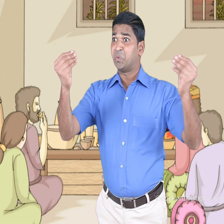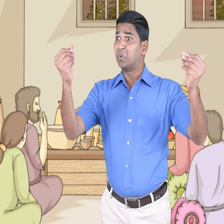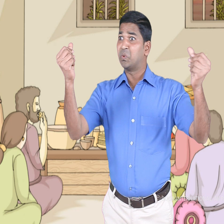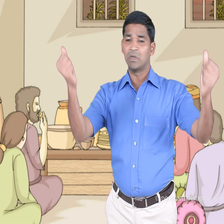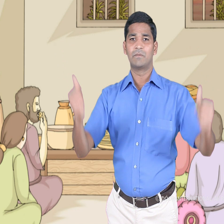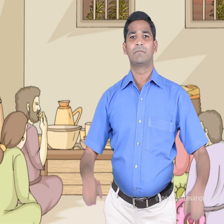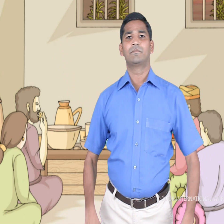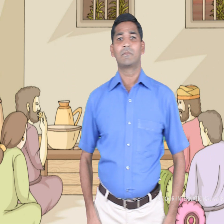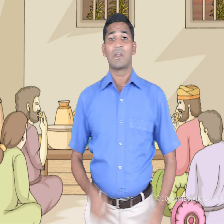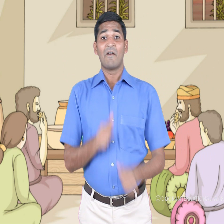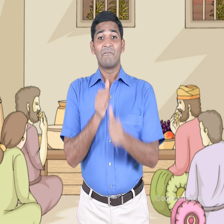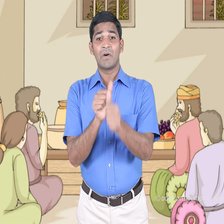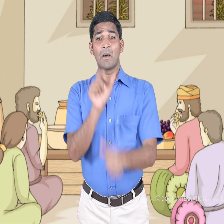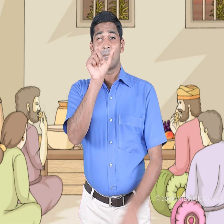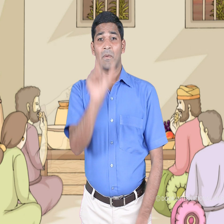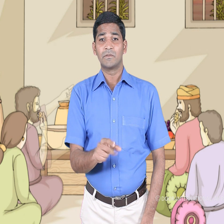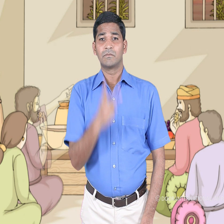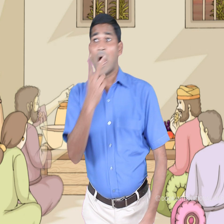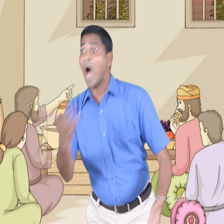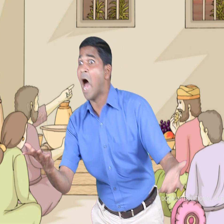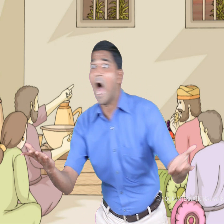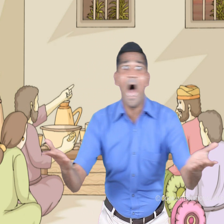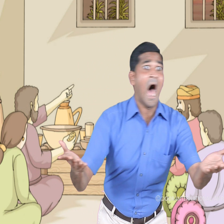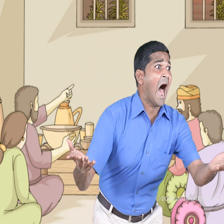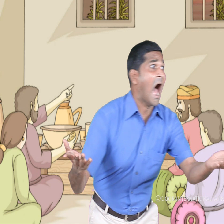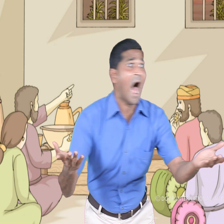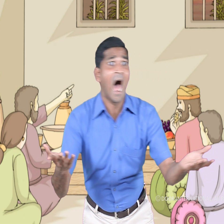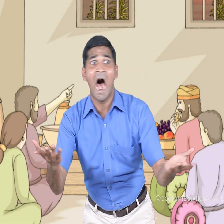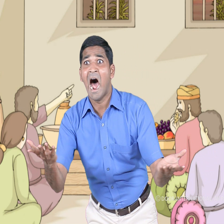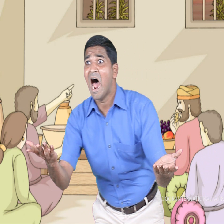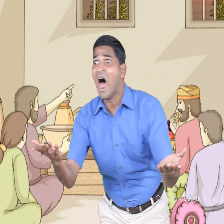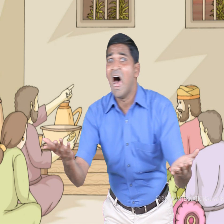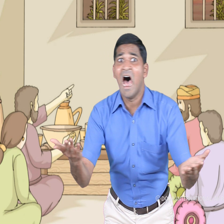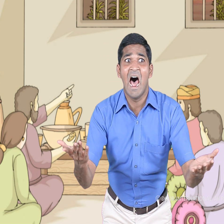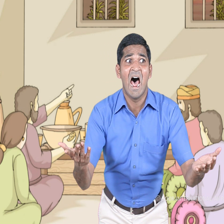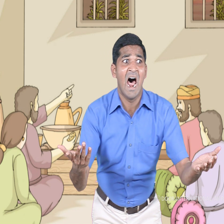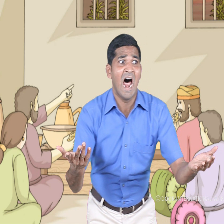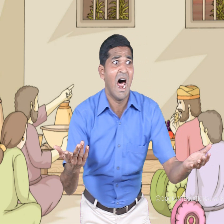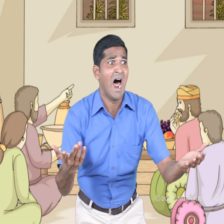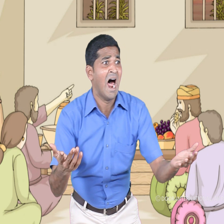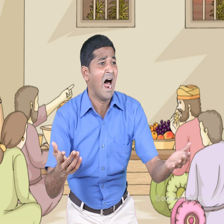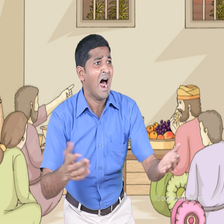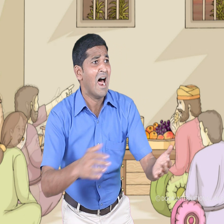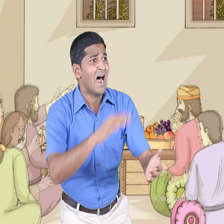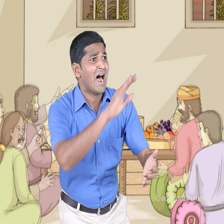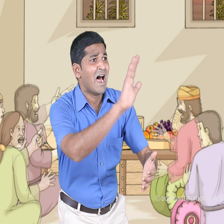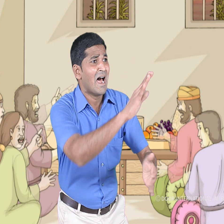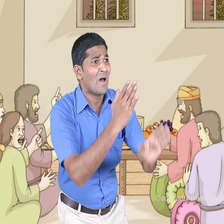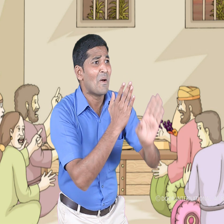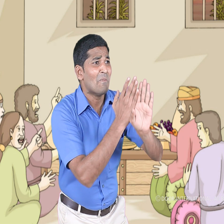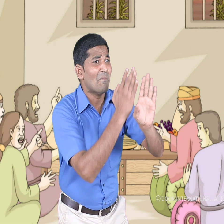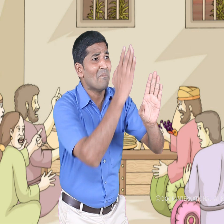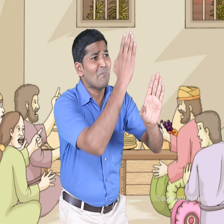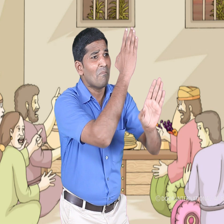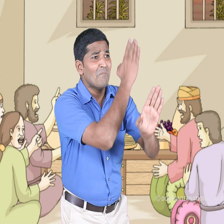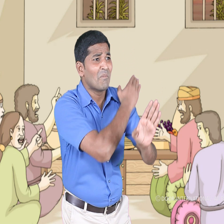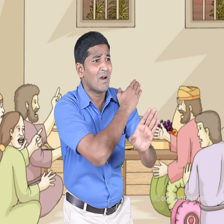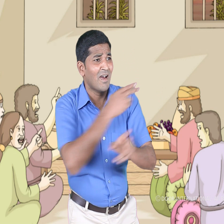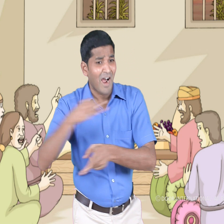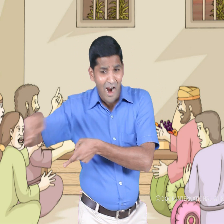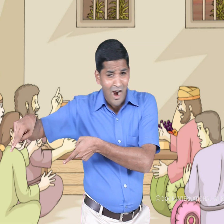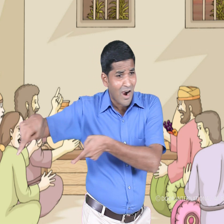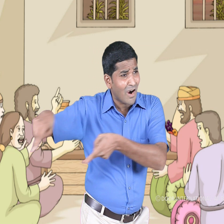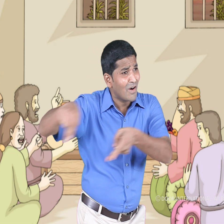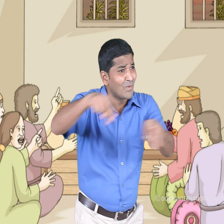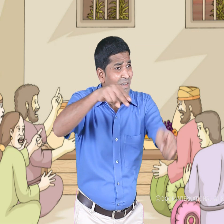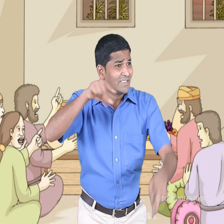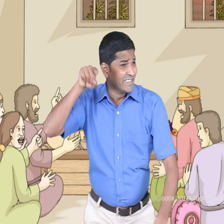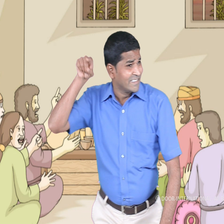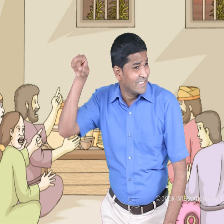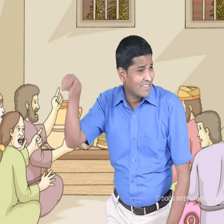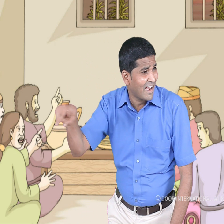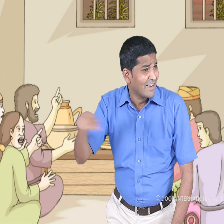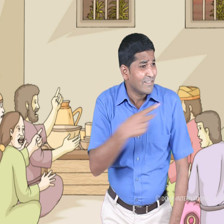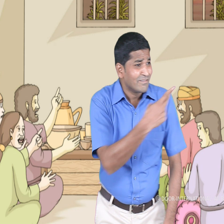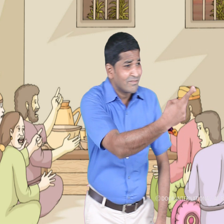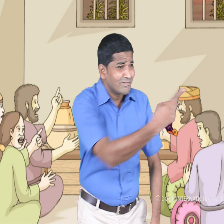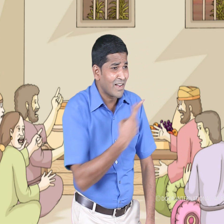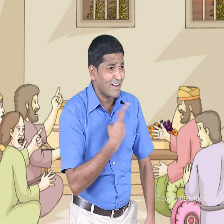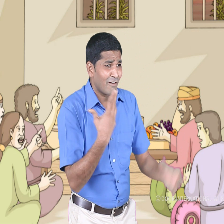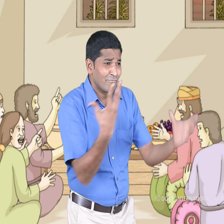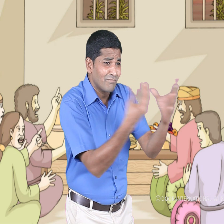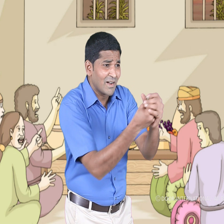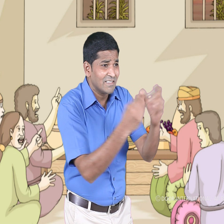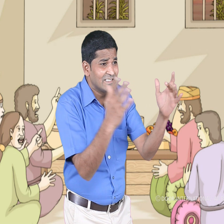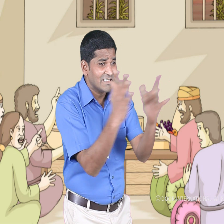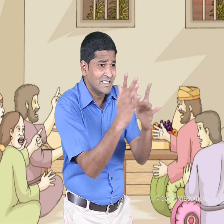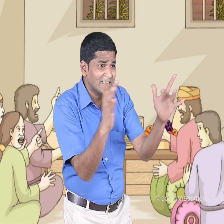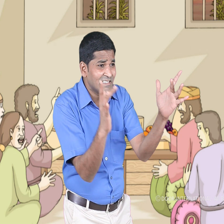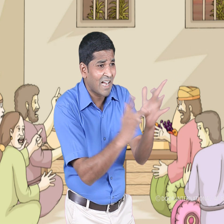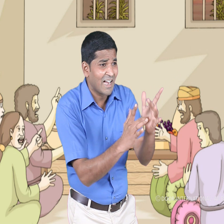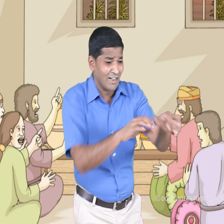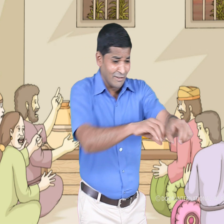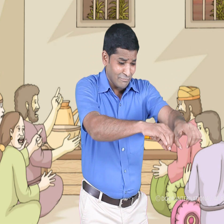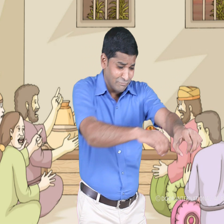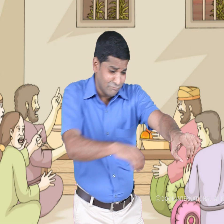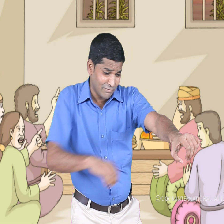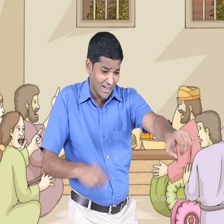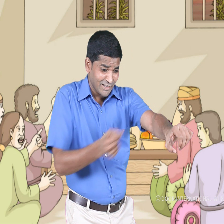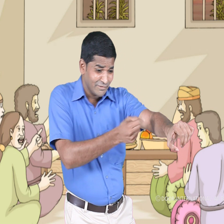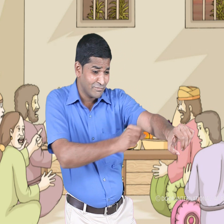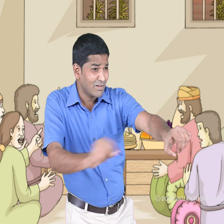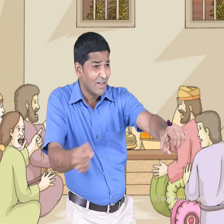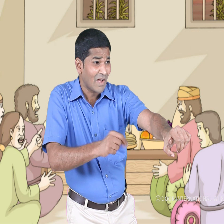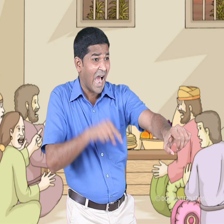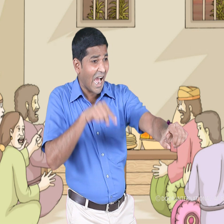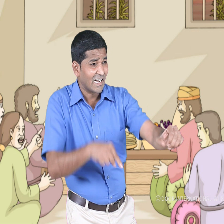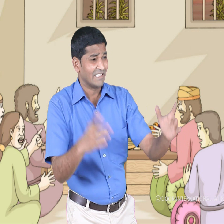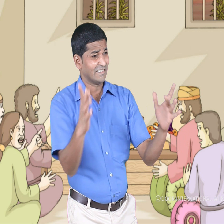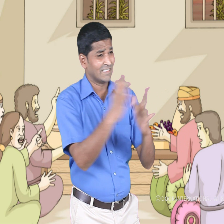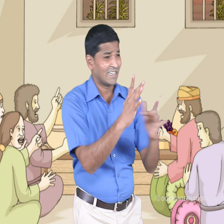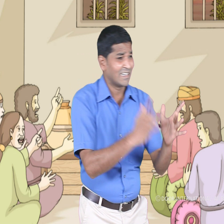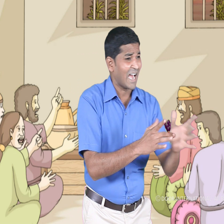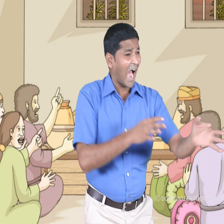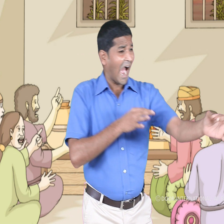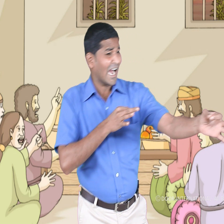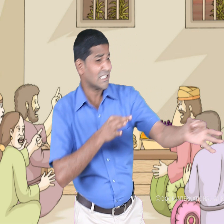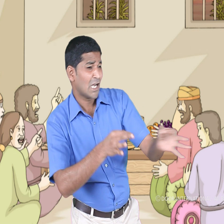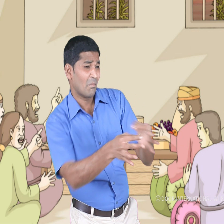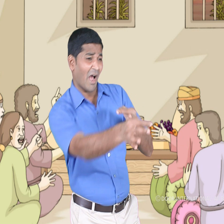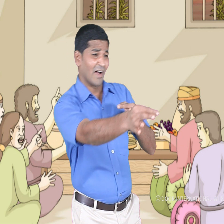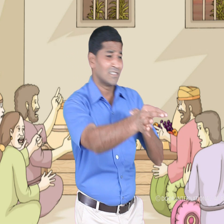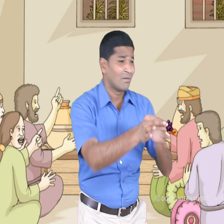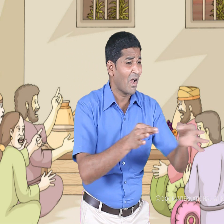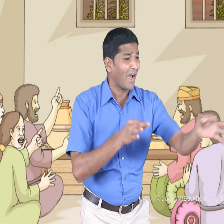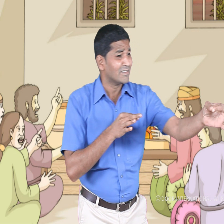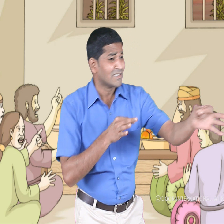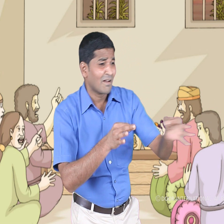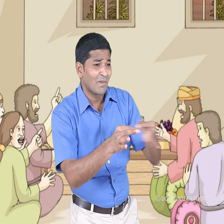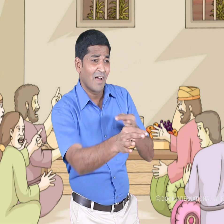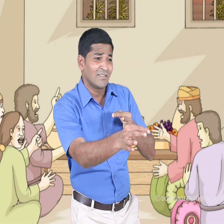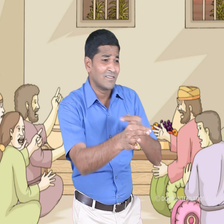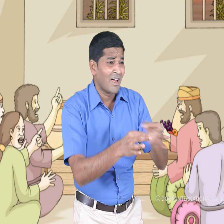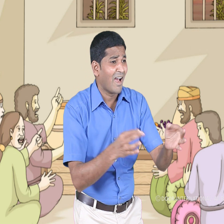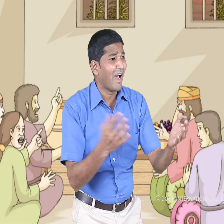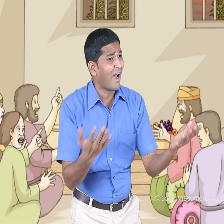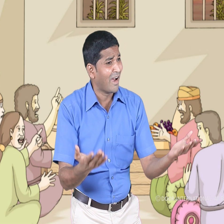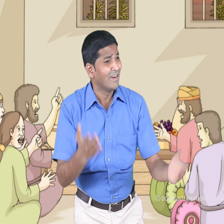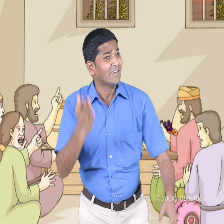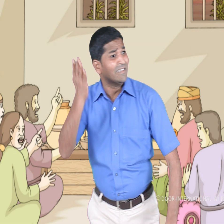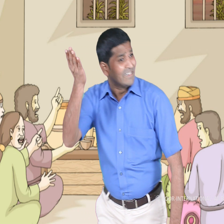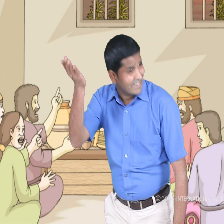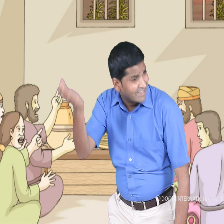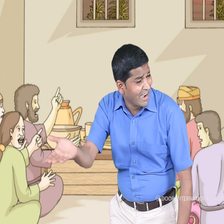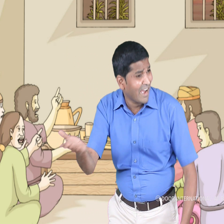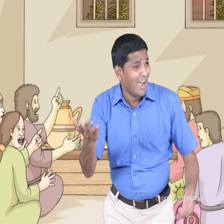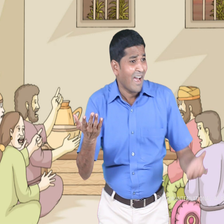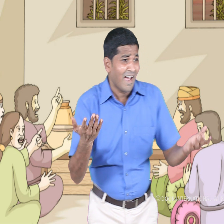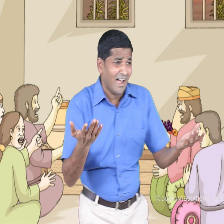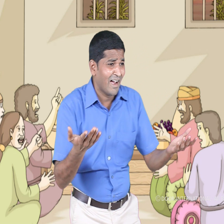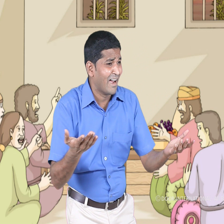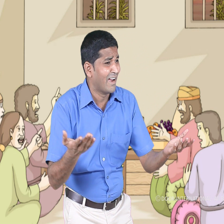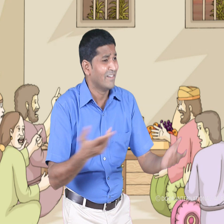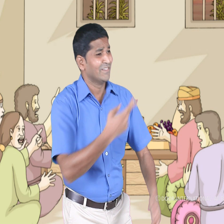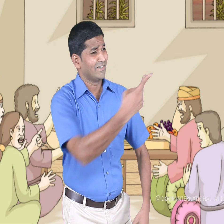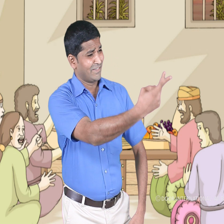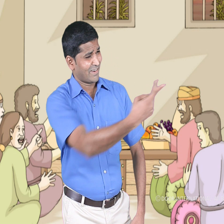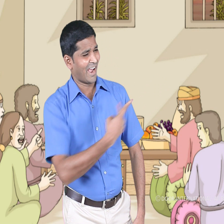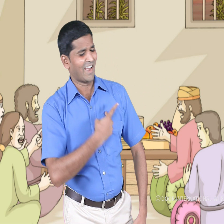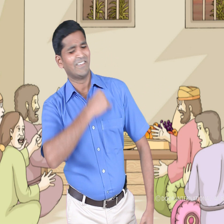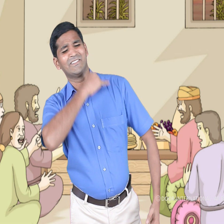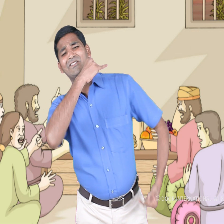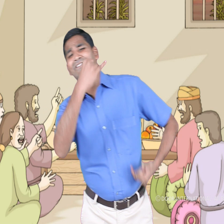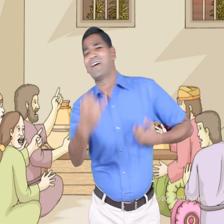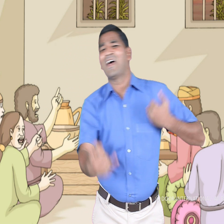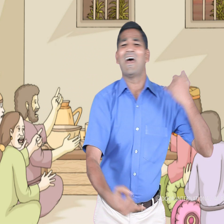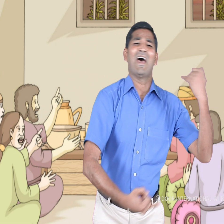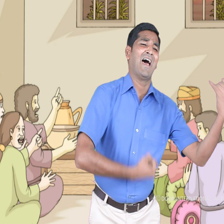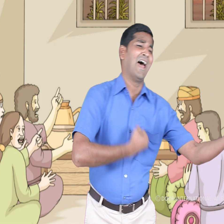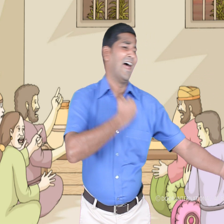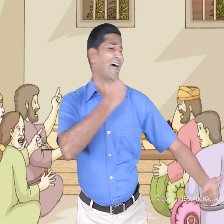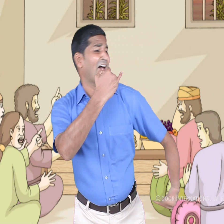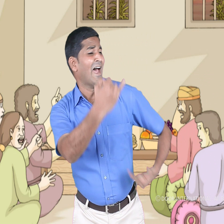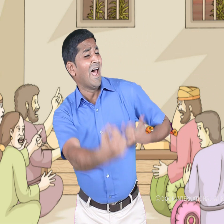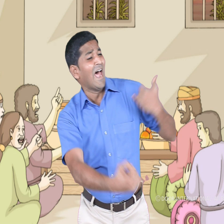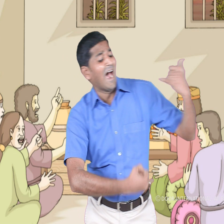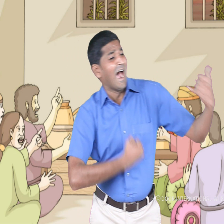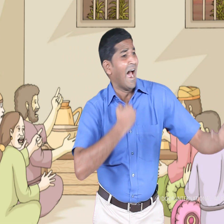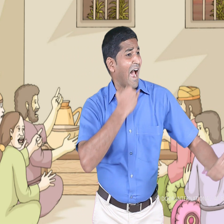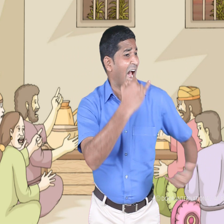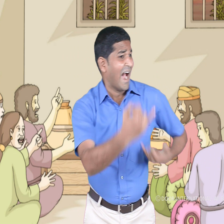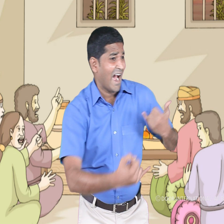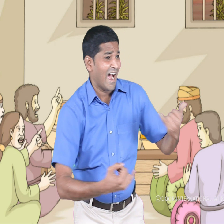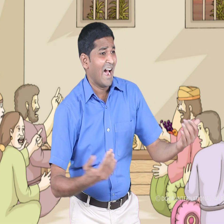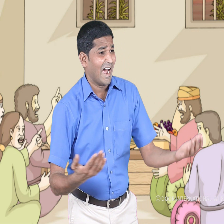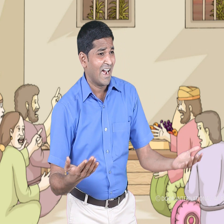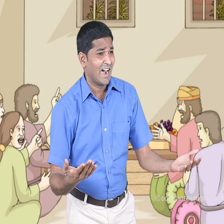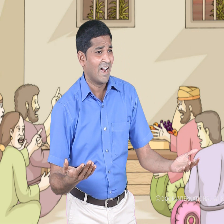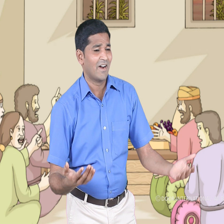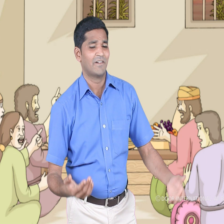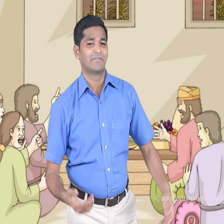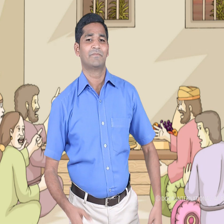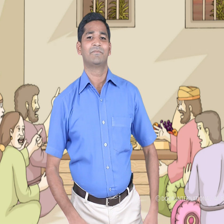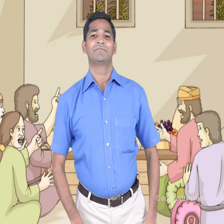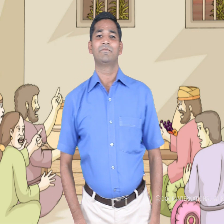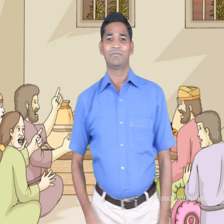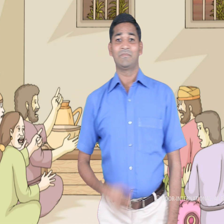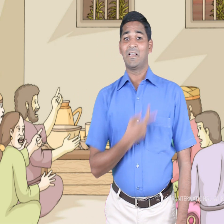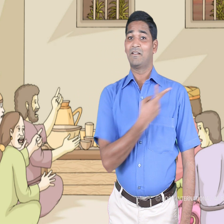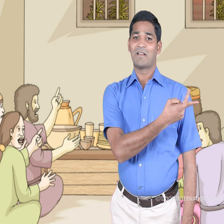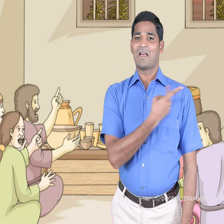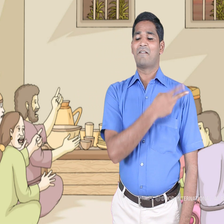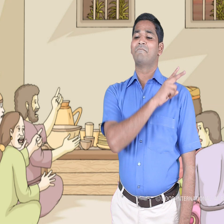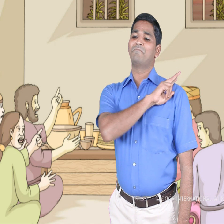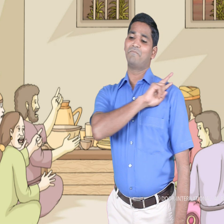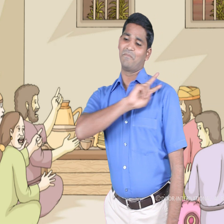They asked each other, “Were not our hearts burning within us as He spoke with us on the road and opened the Scriptures to us?”